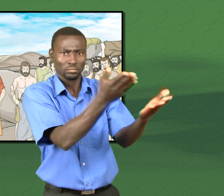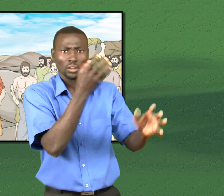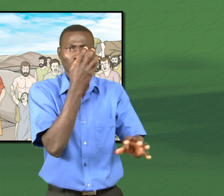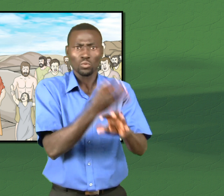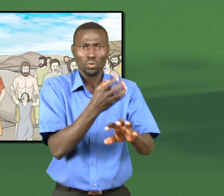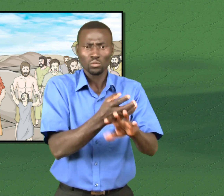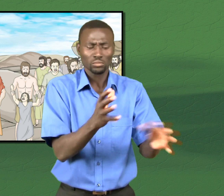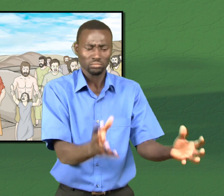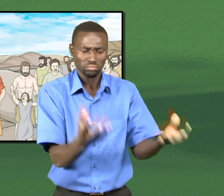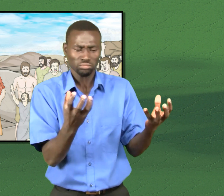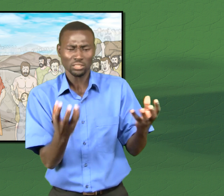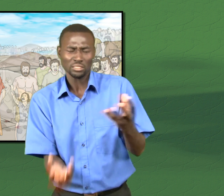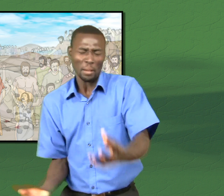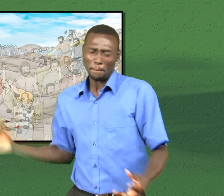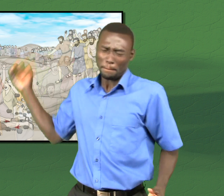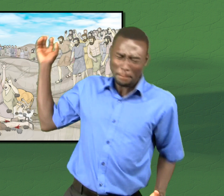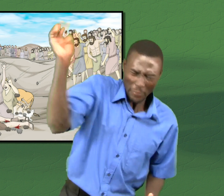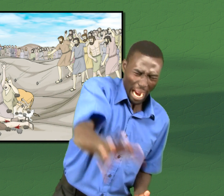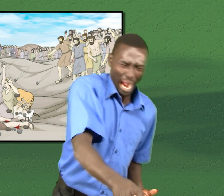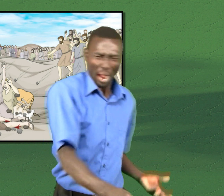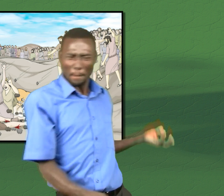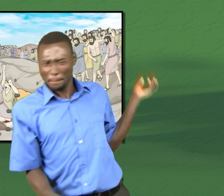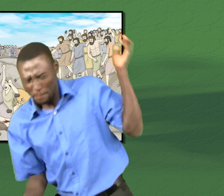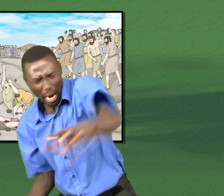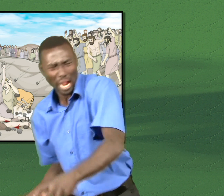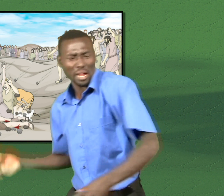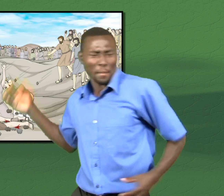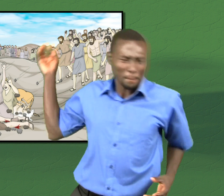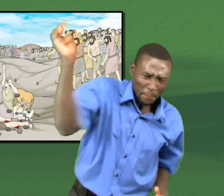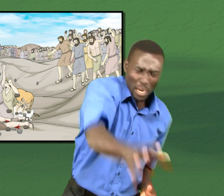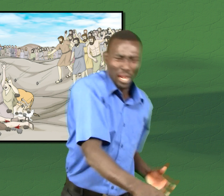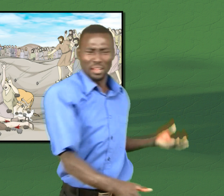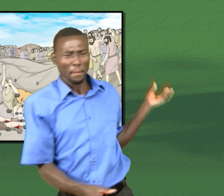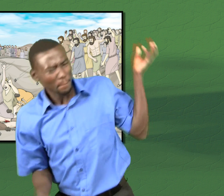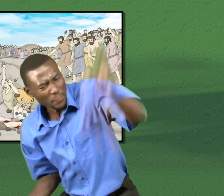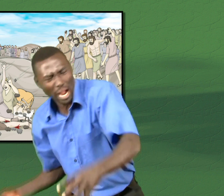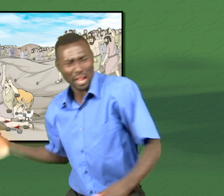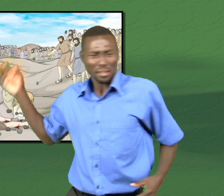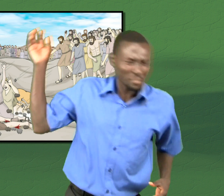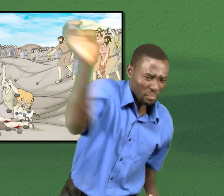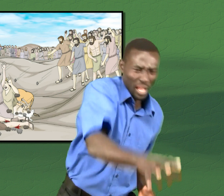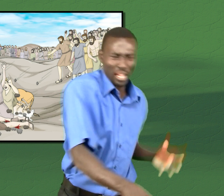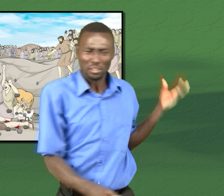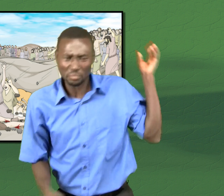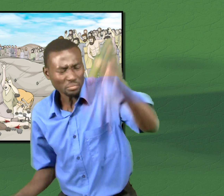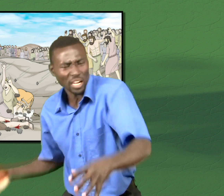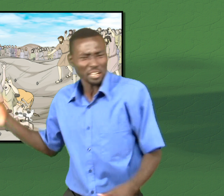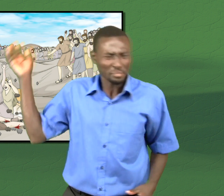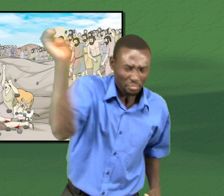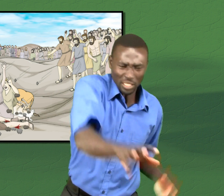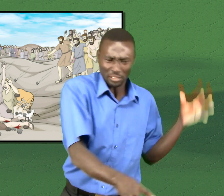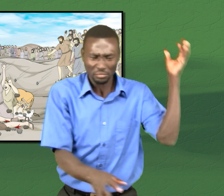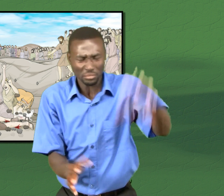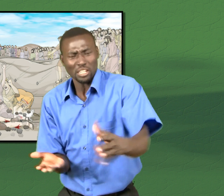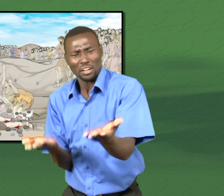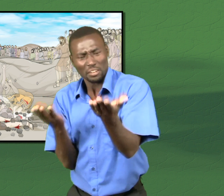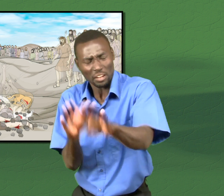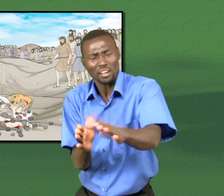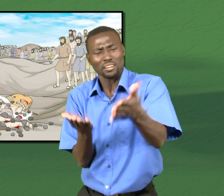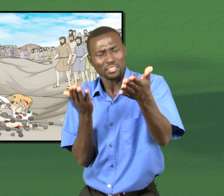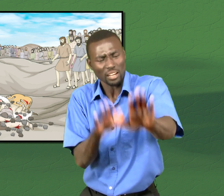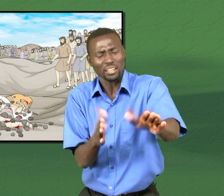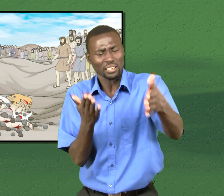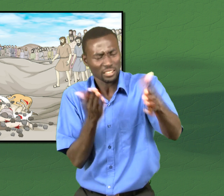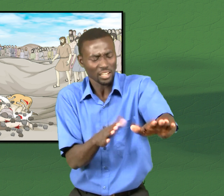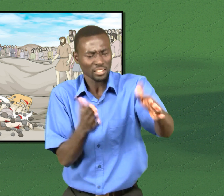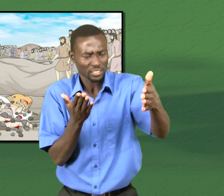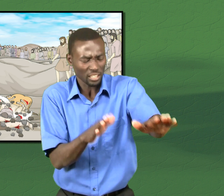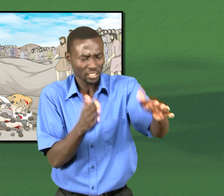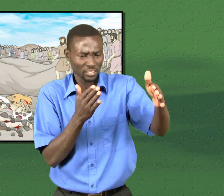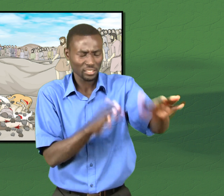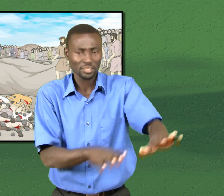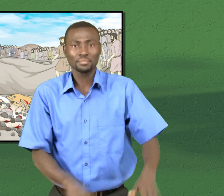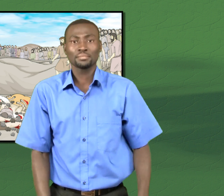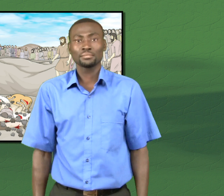And all Israel stoned him to death.